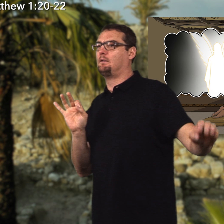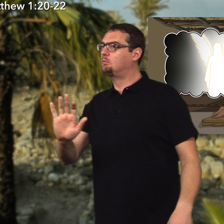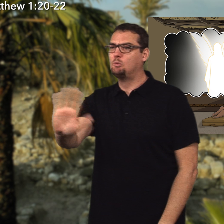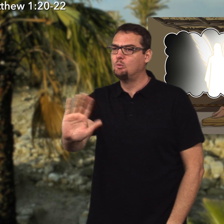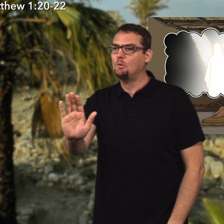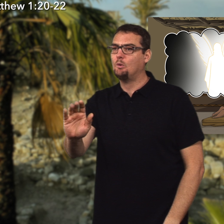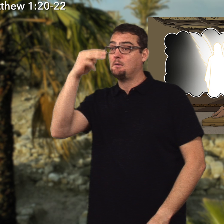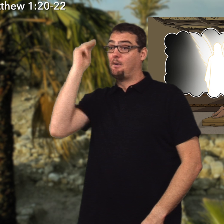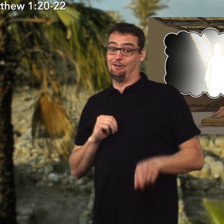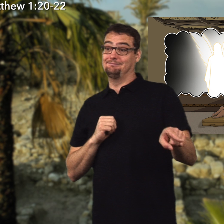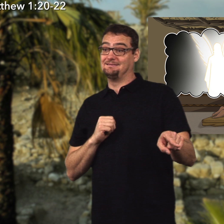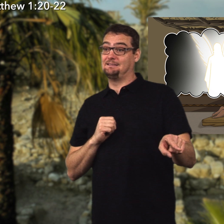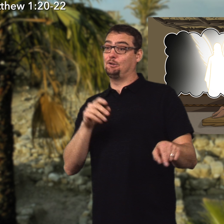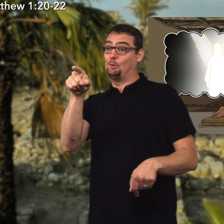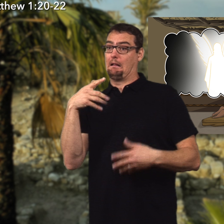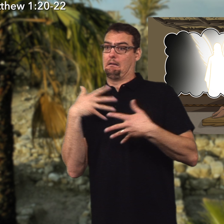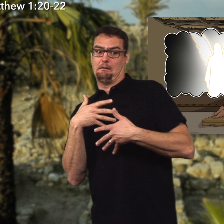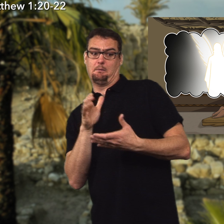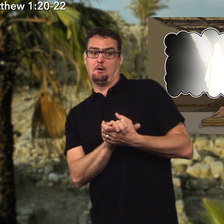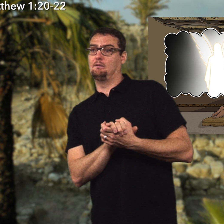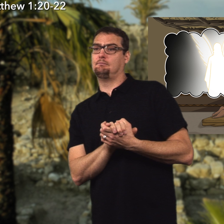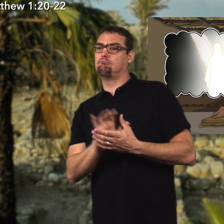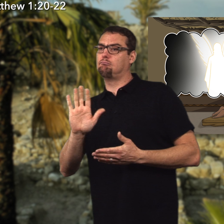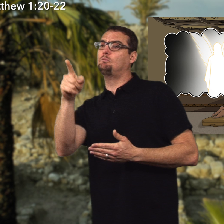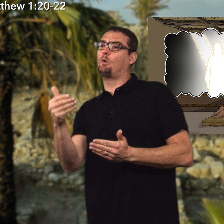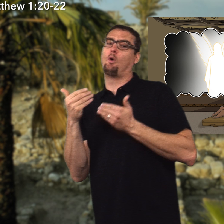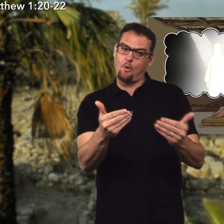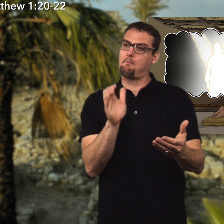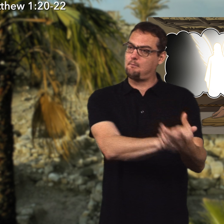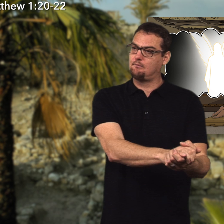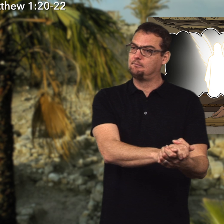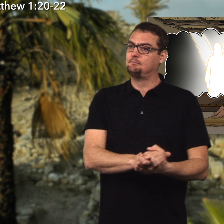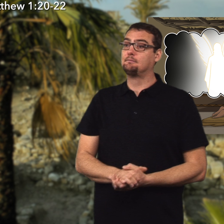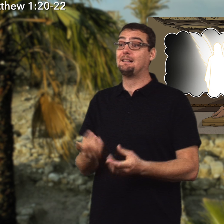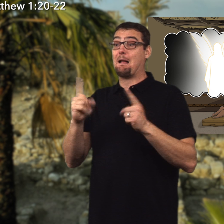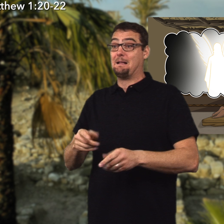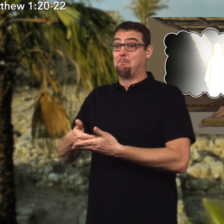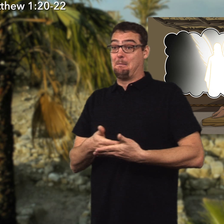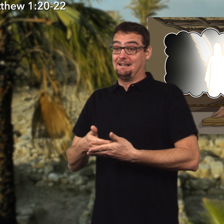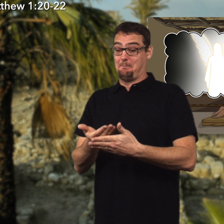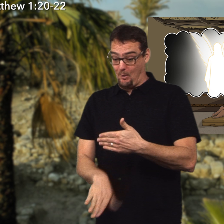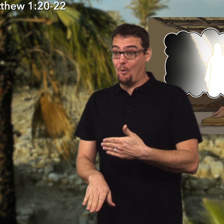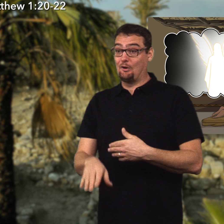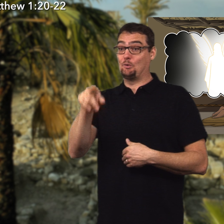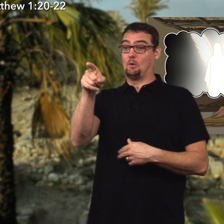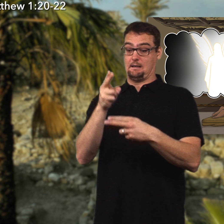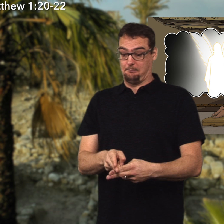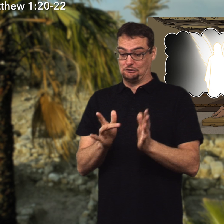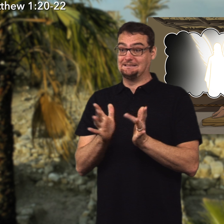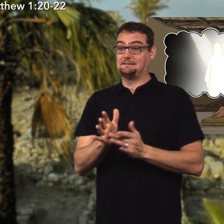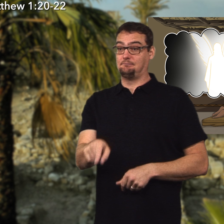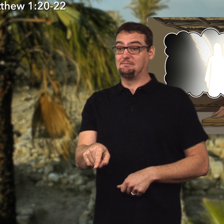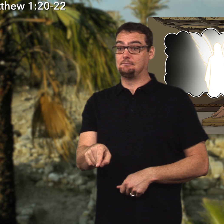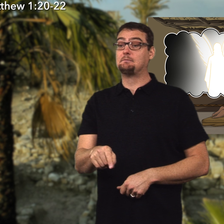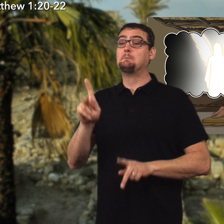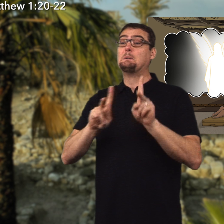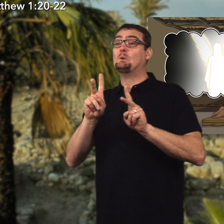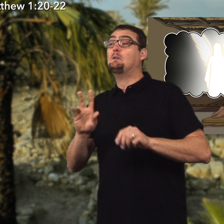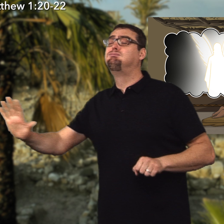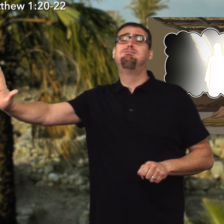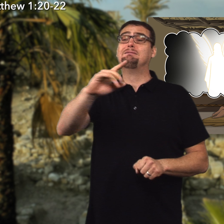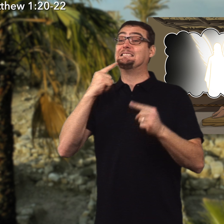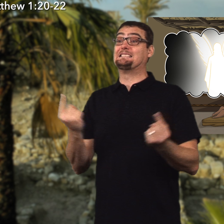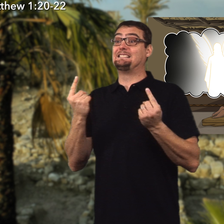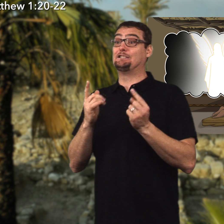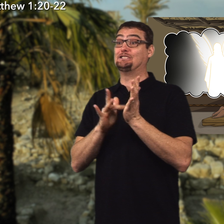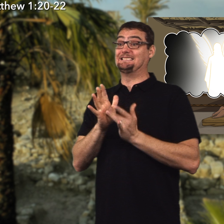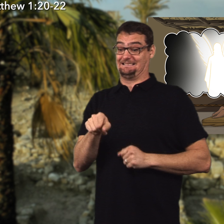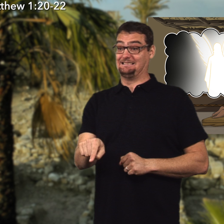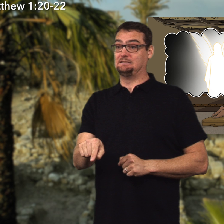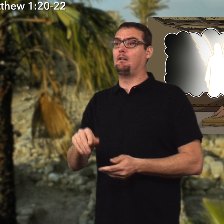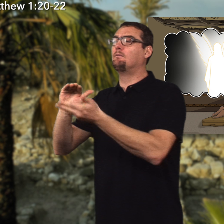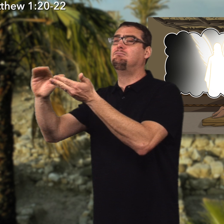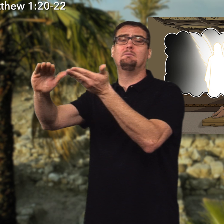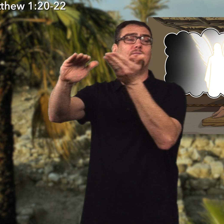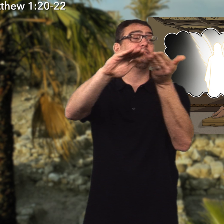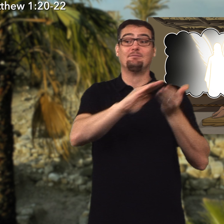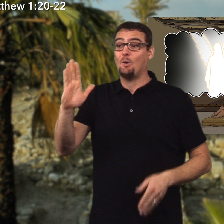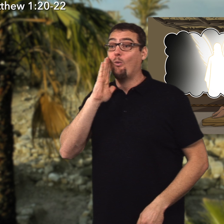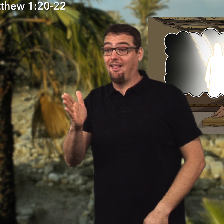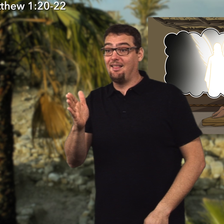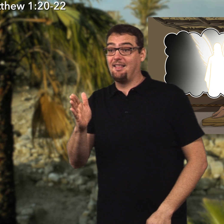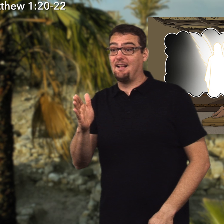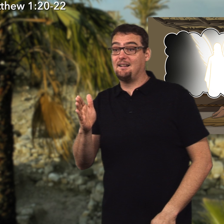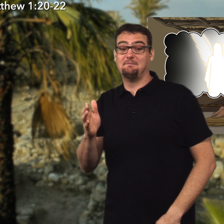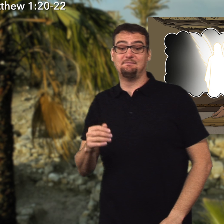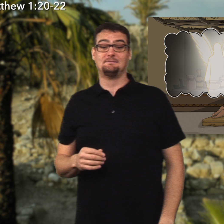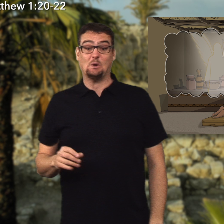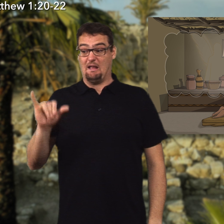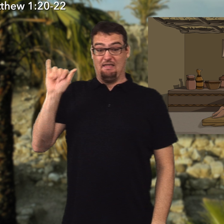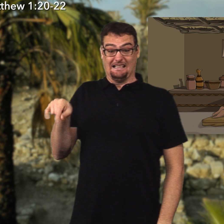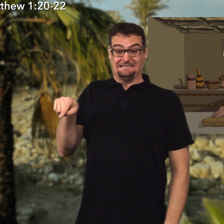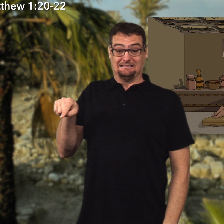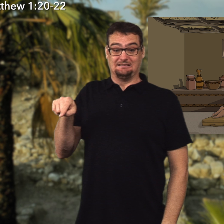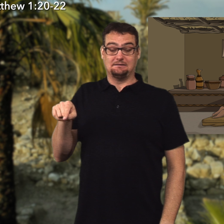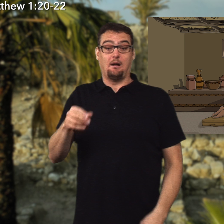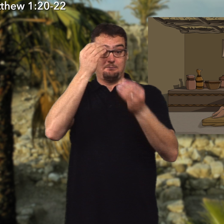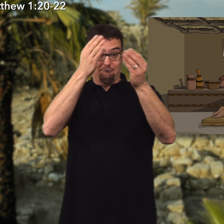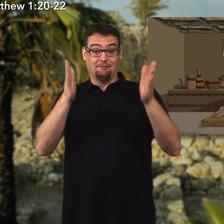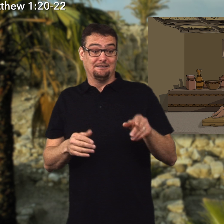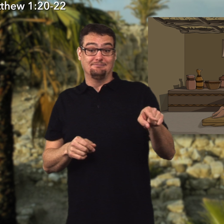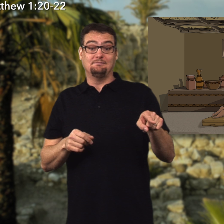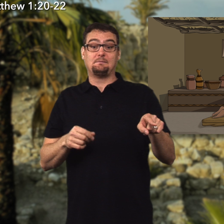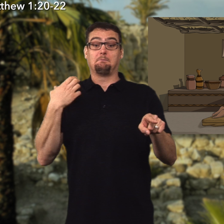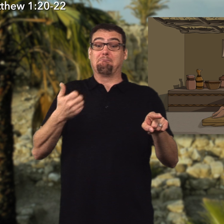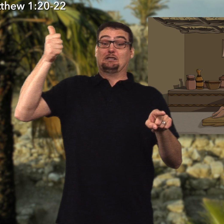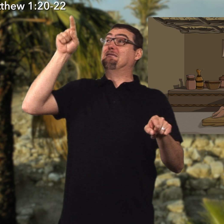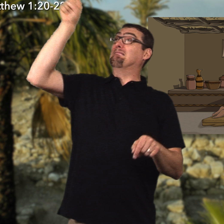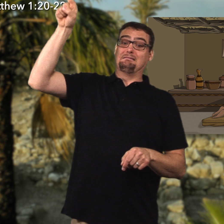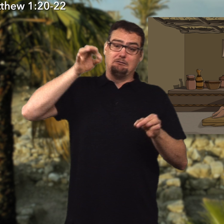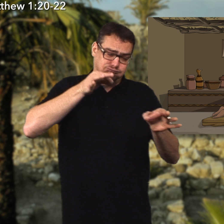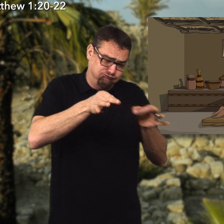She will give birth to a Son, and you are to give Him the name Jesus, because He will save His people from their sins.”